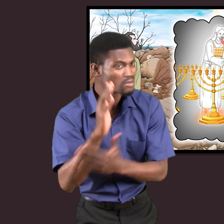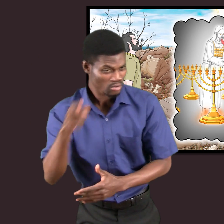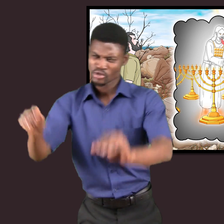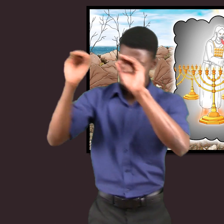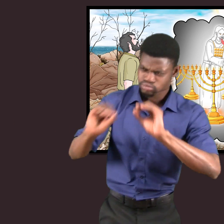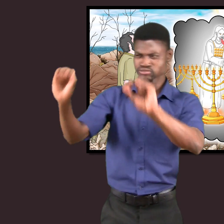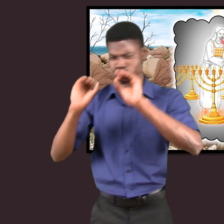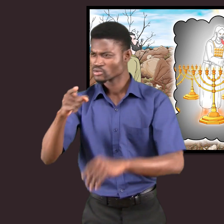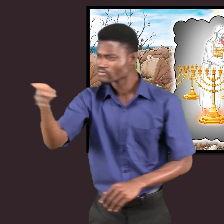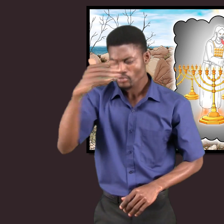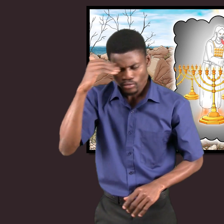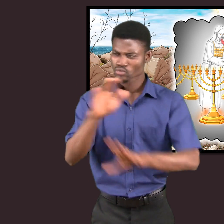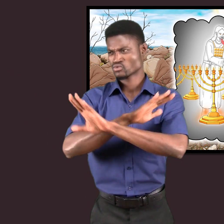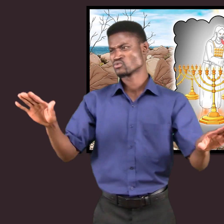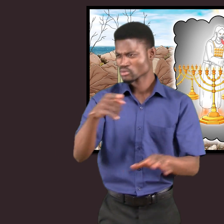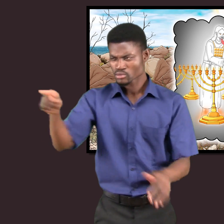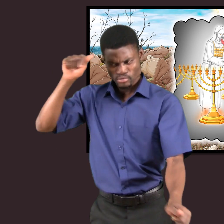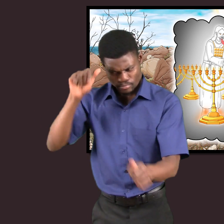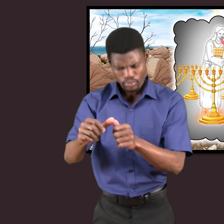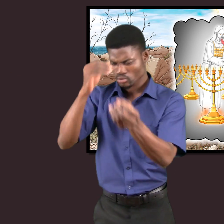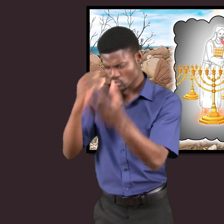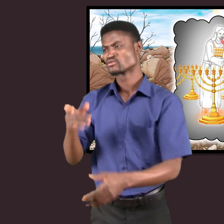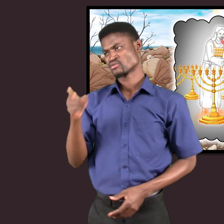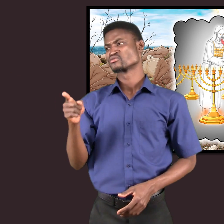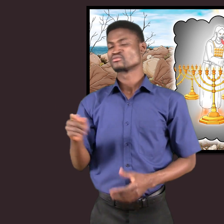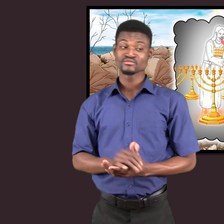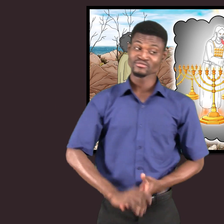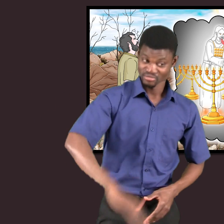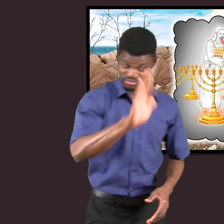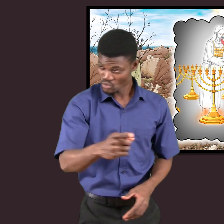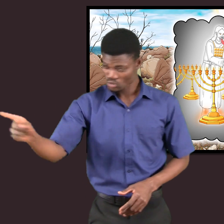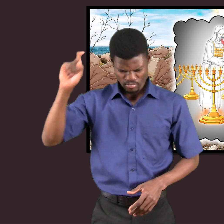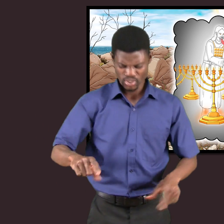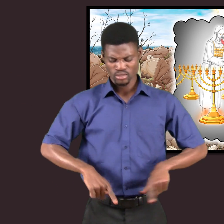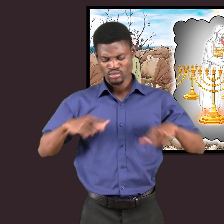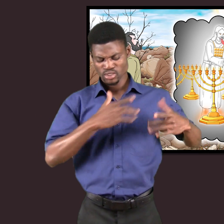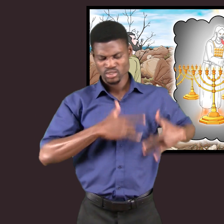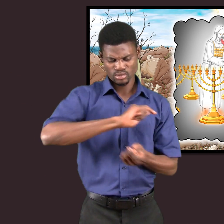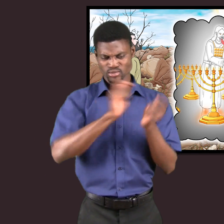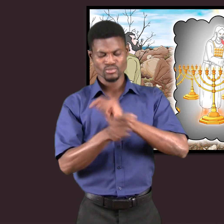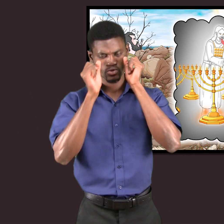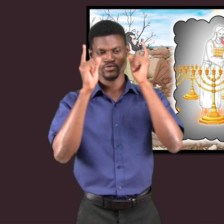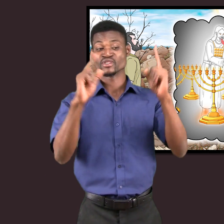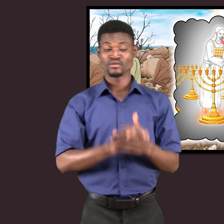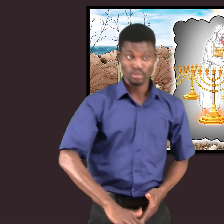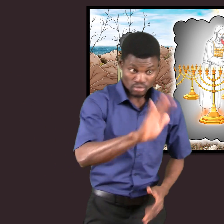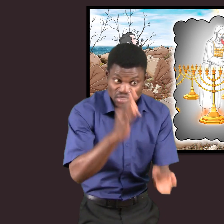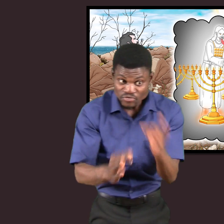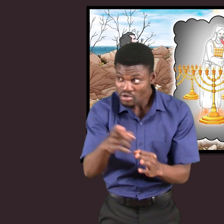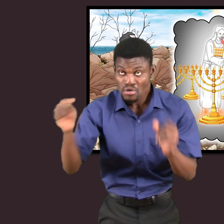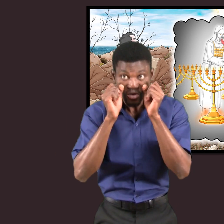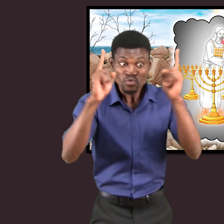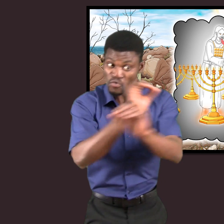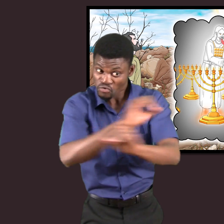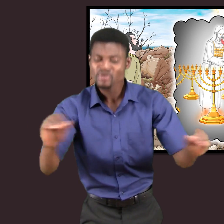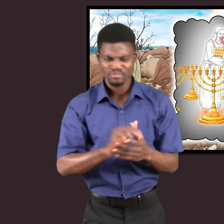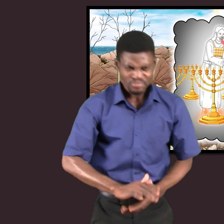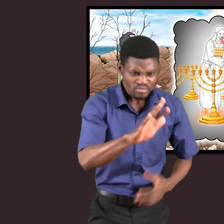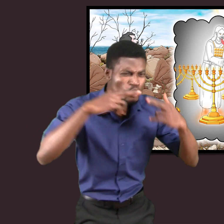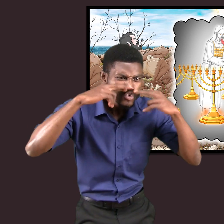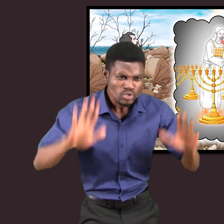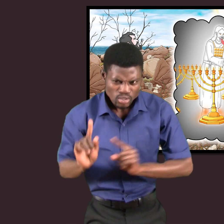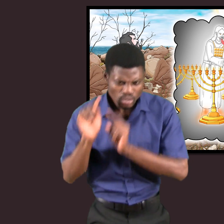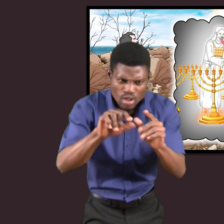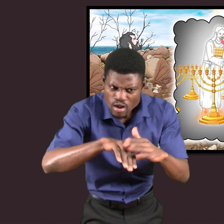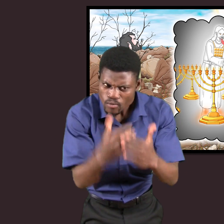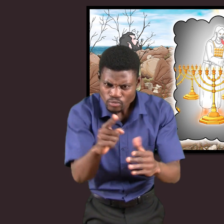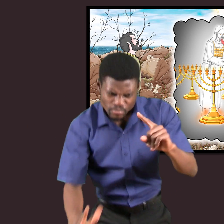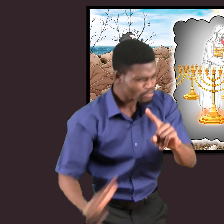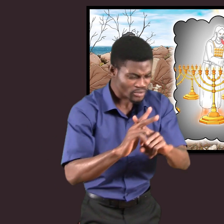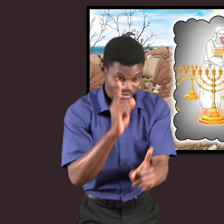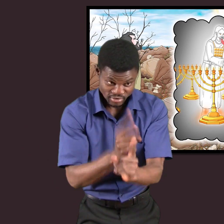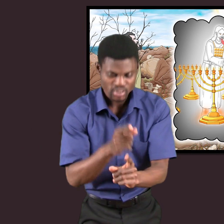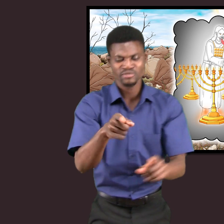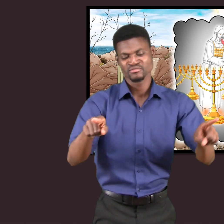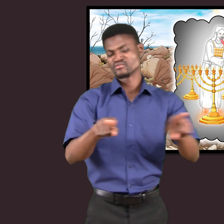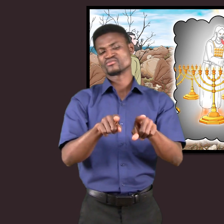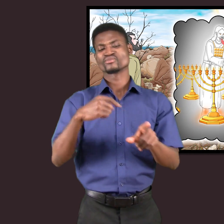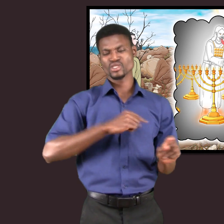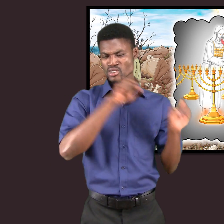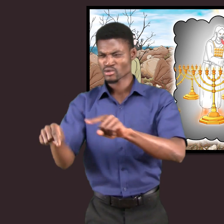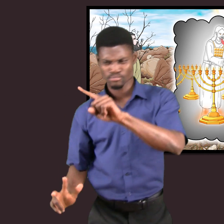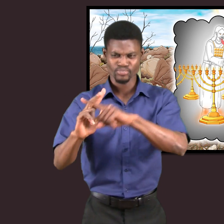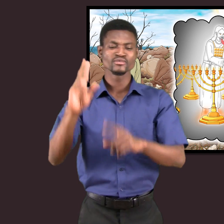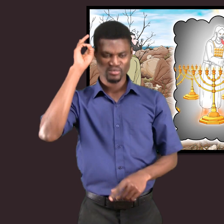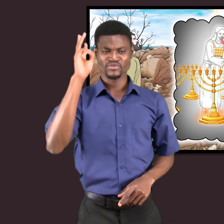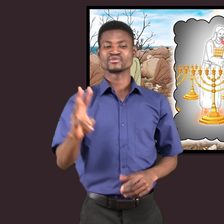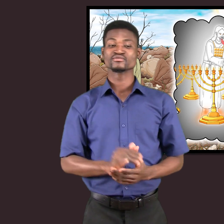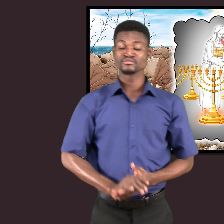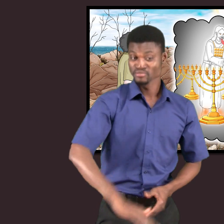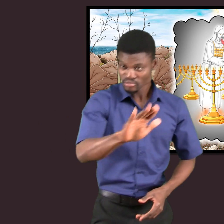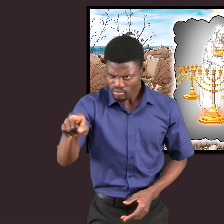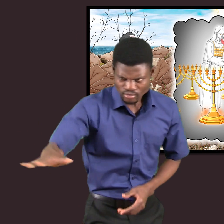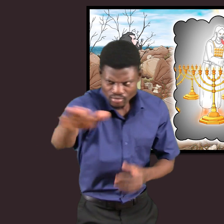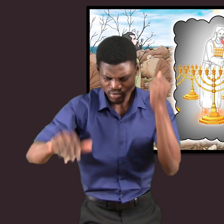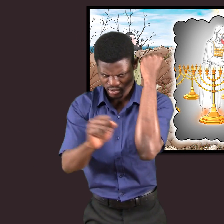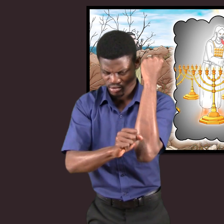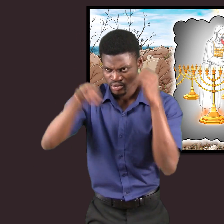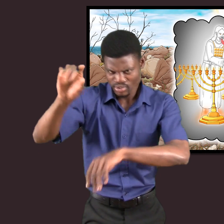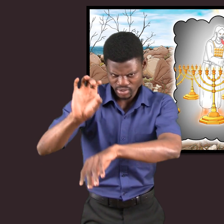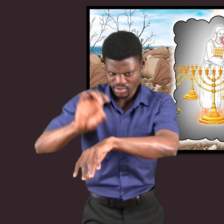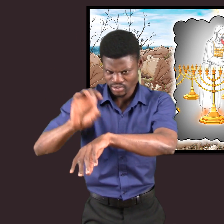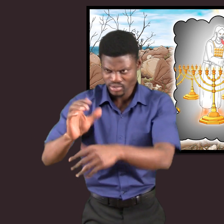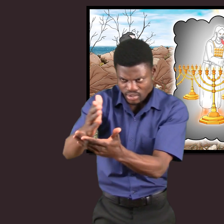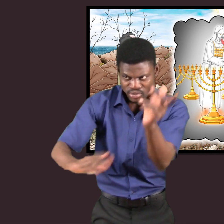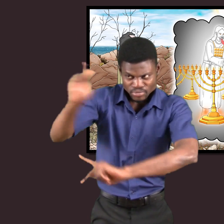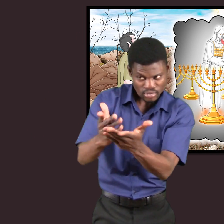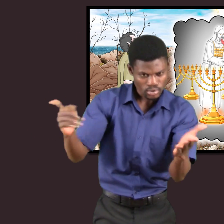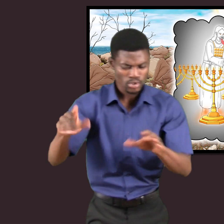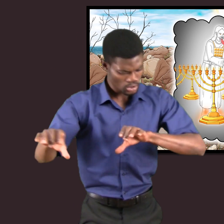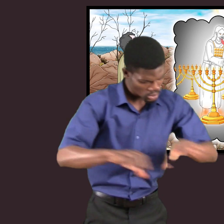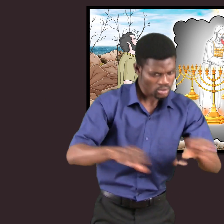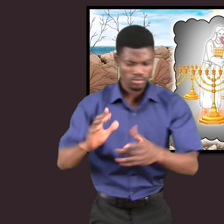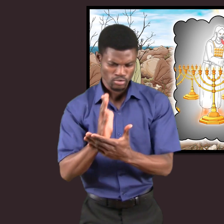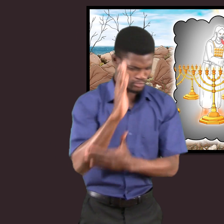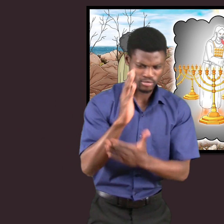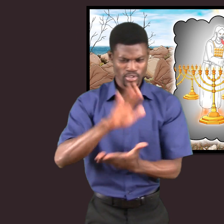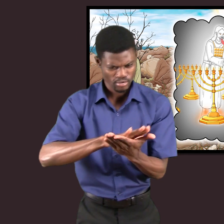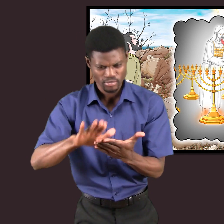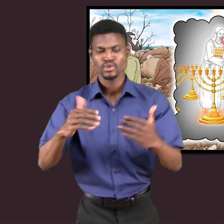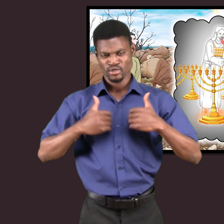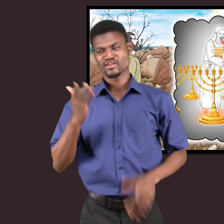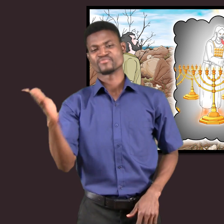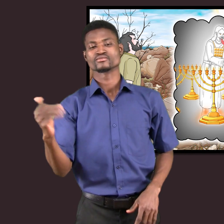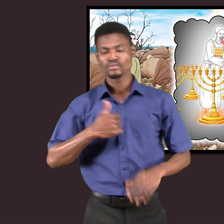If you do not wake up, I will come like a thief, and you will not know the hour when I will come upon you.